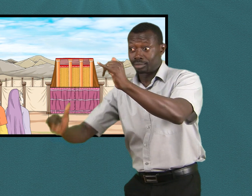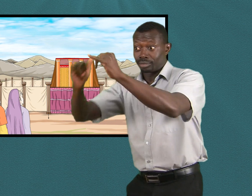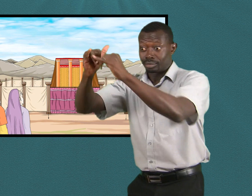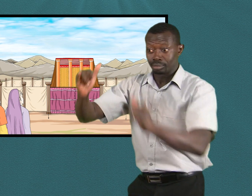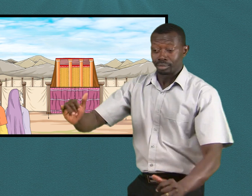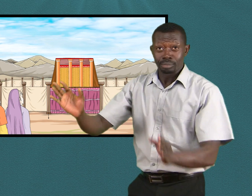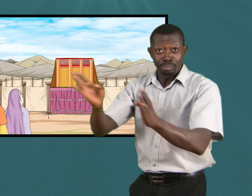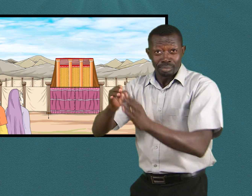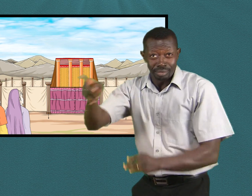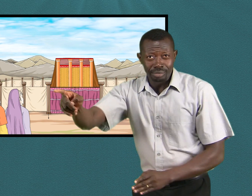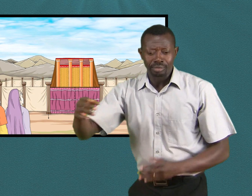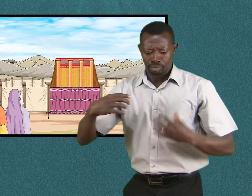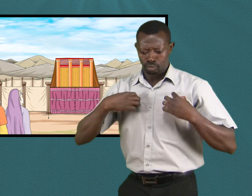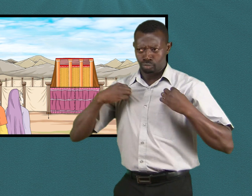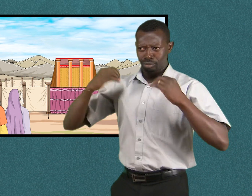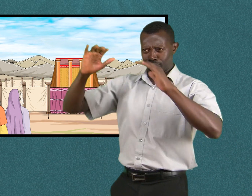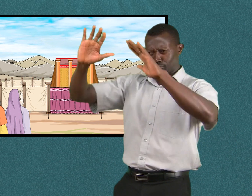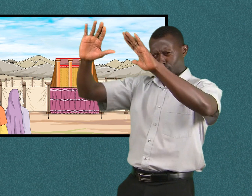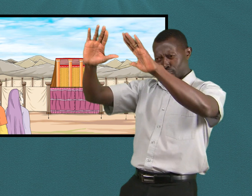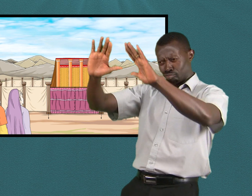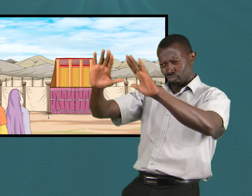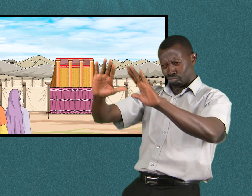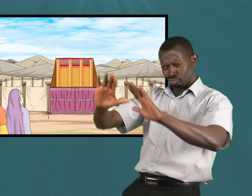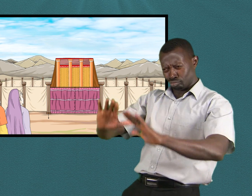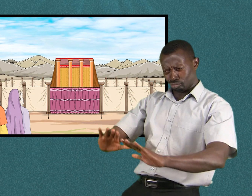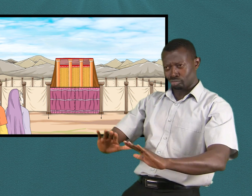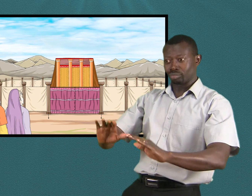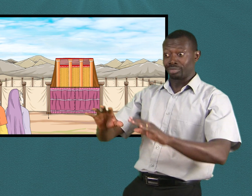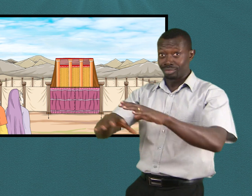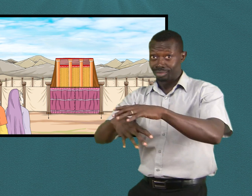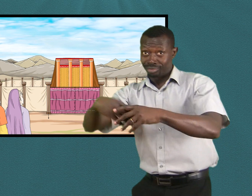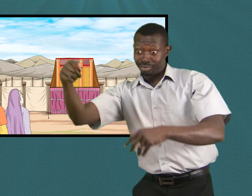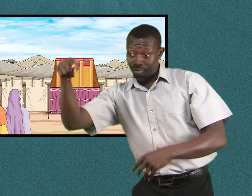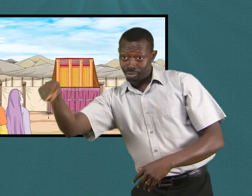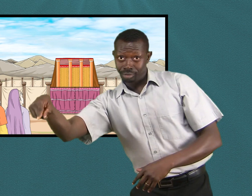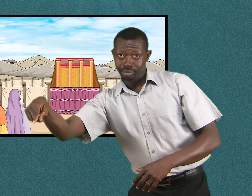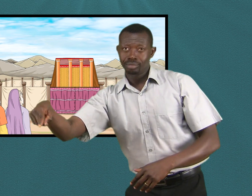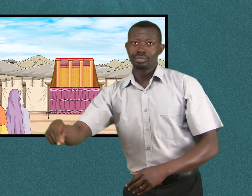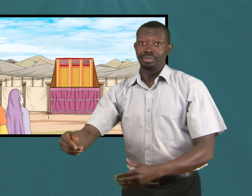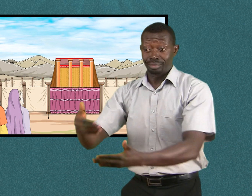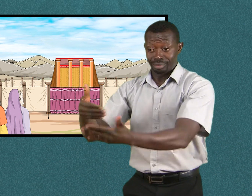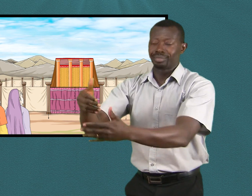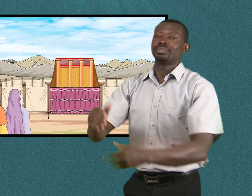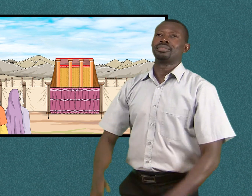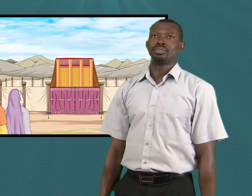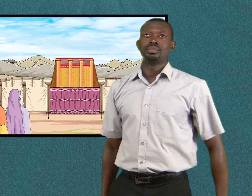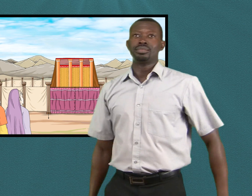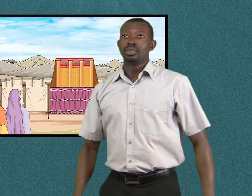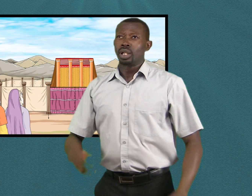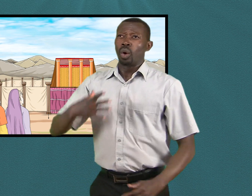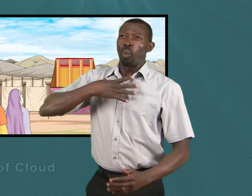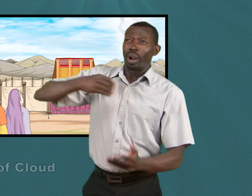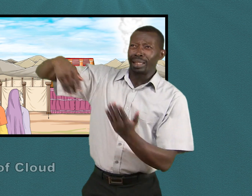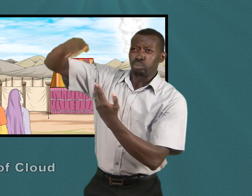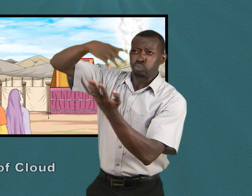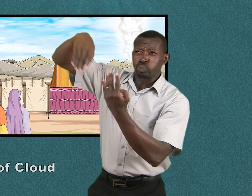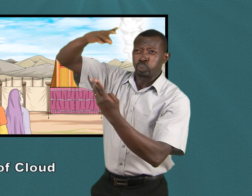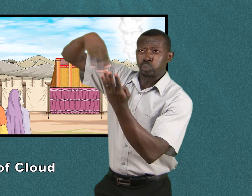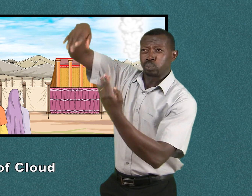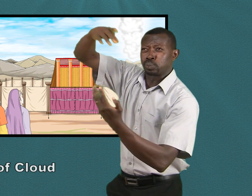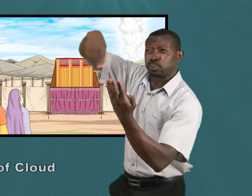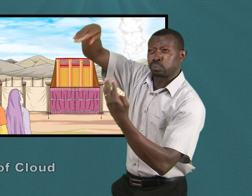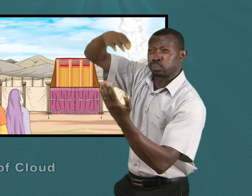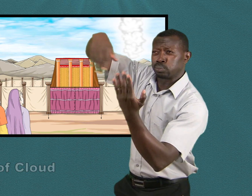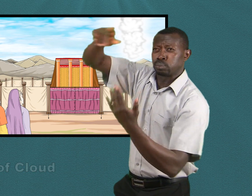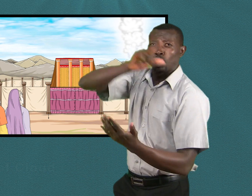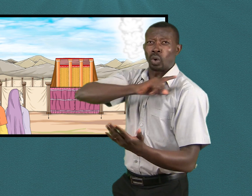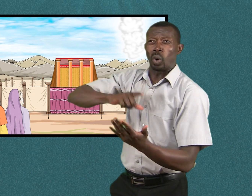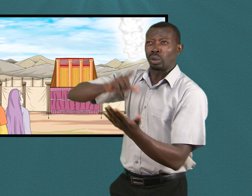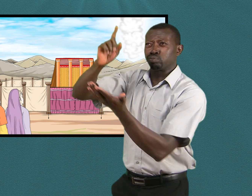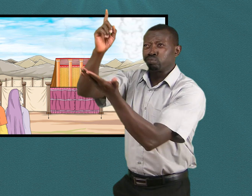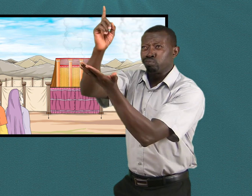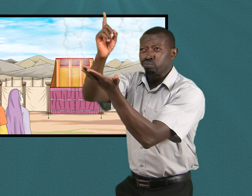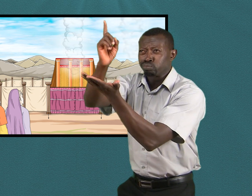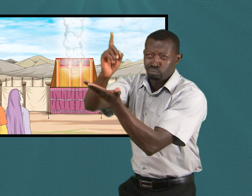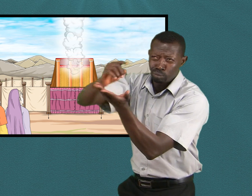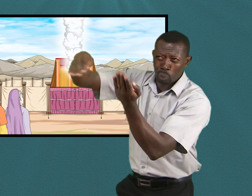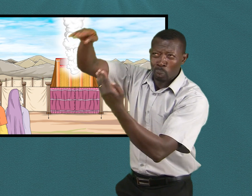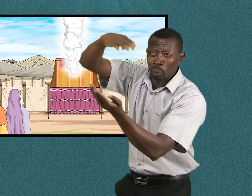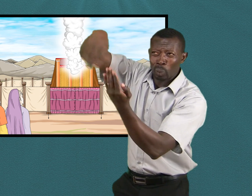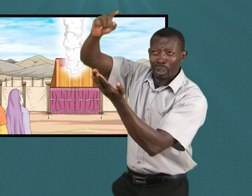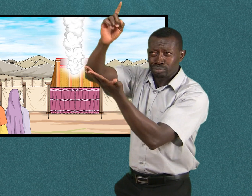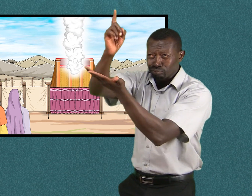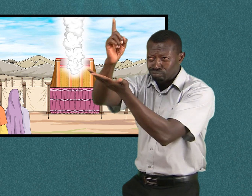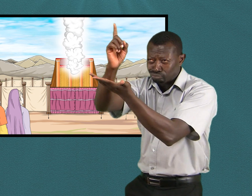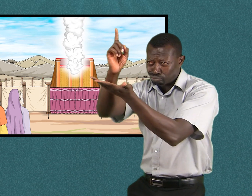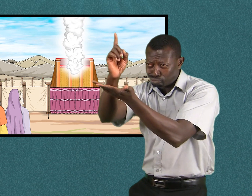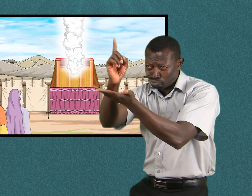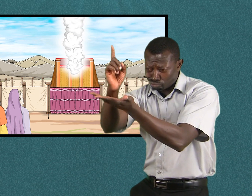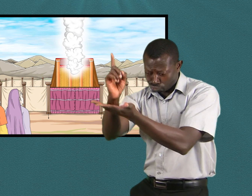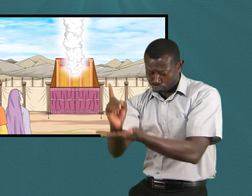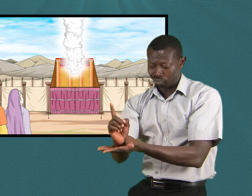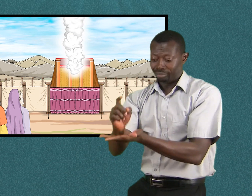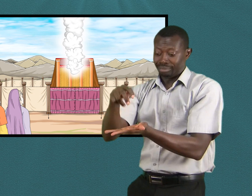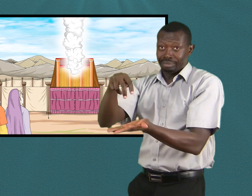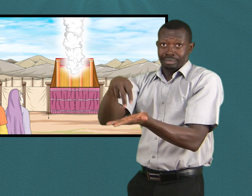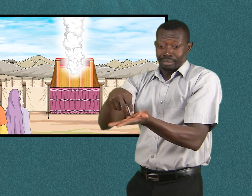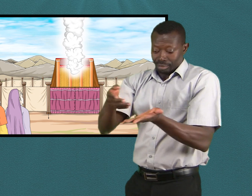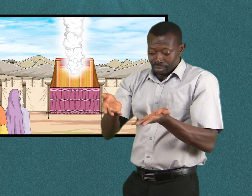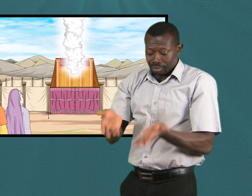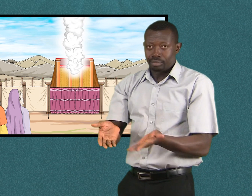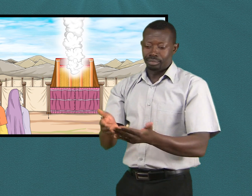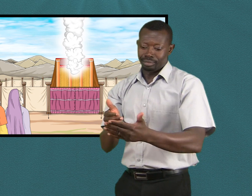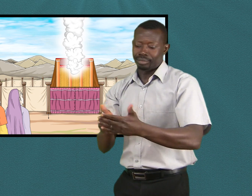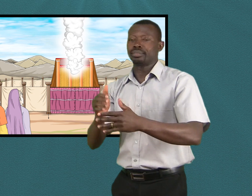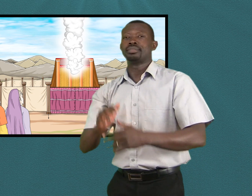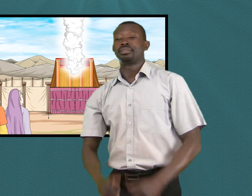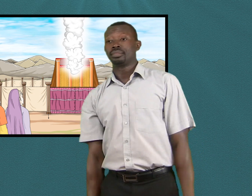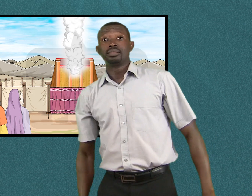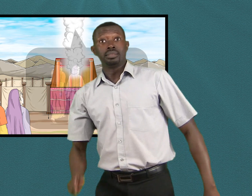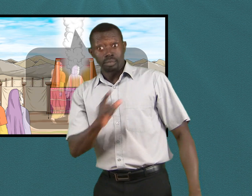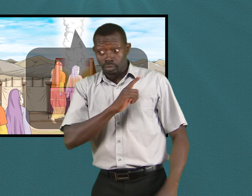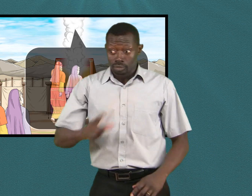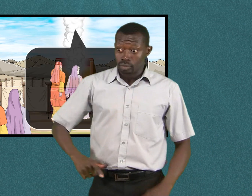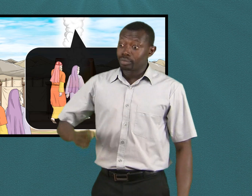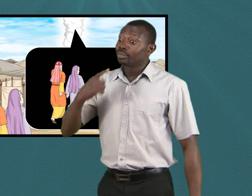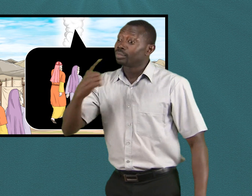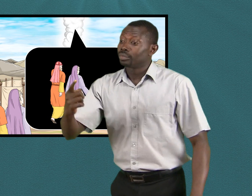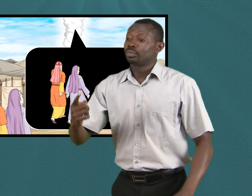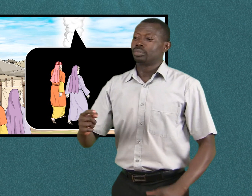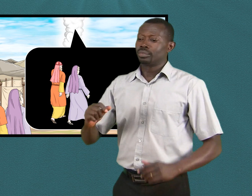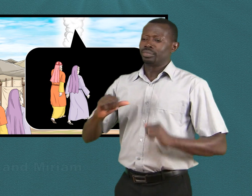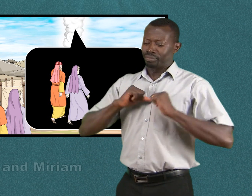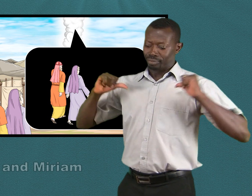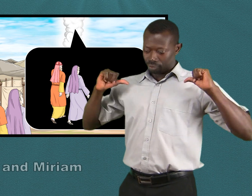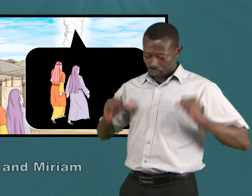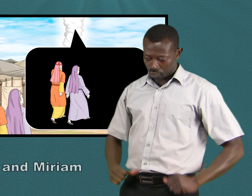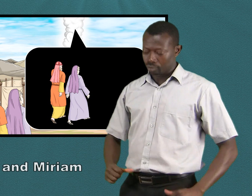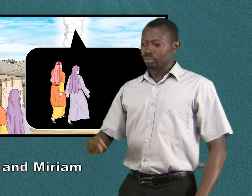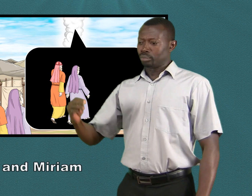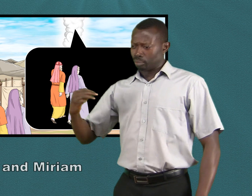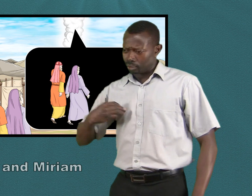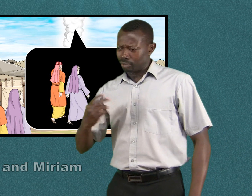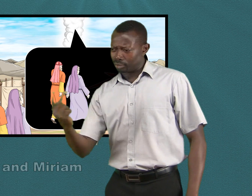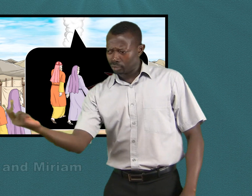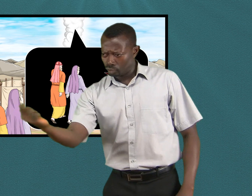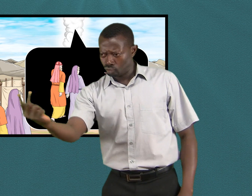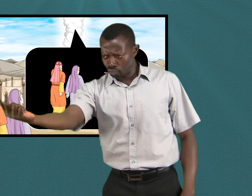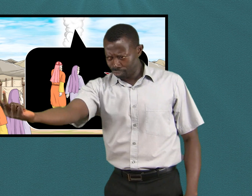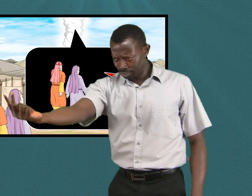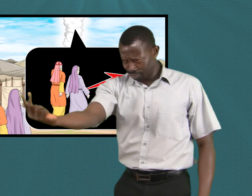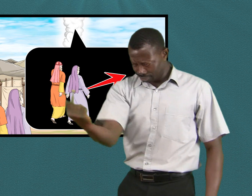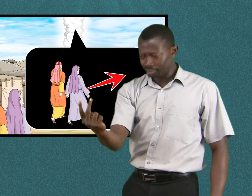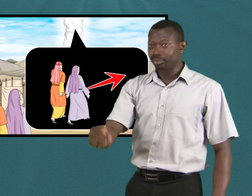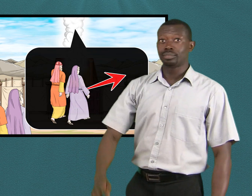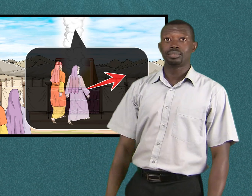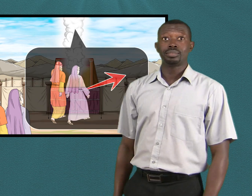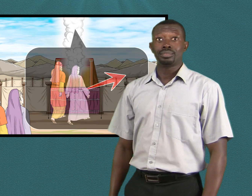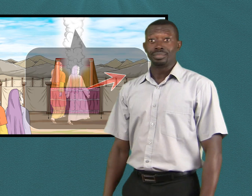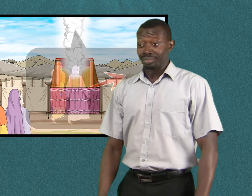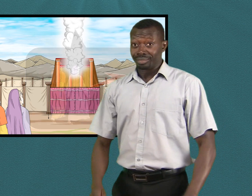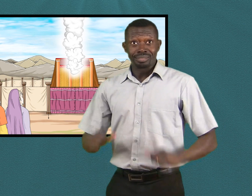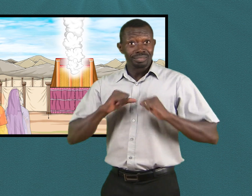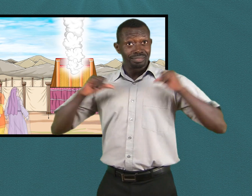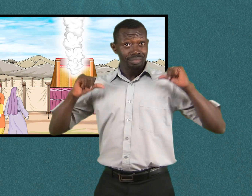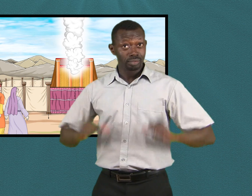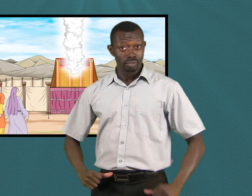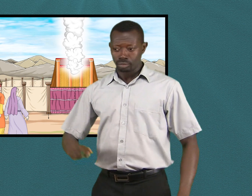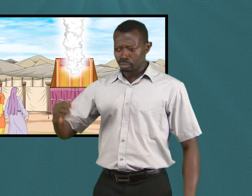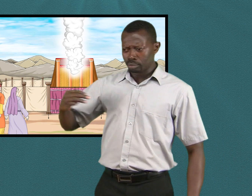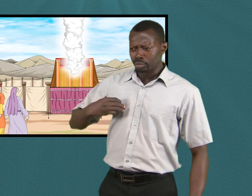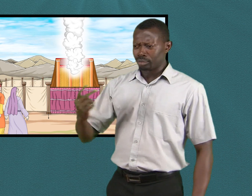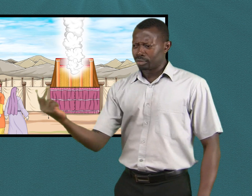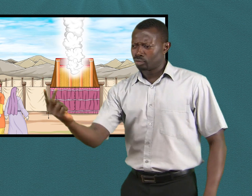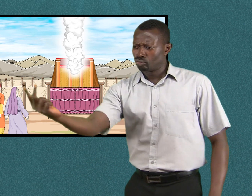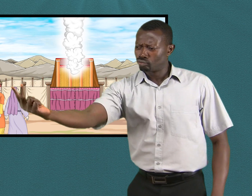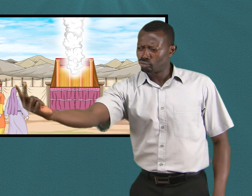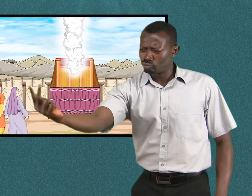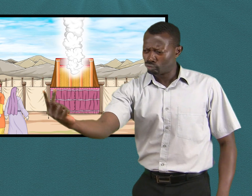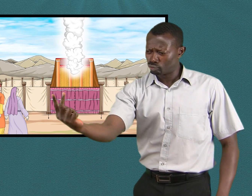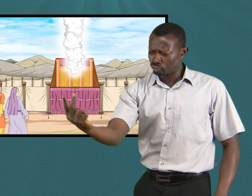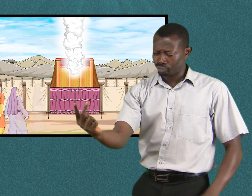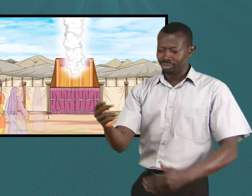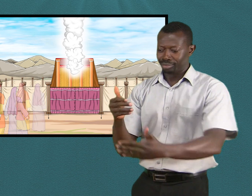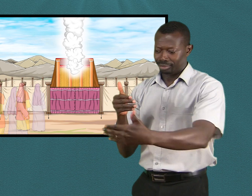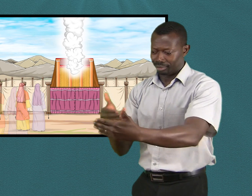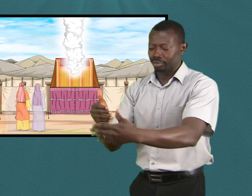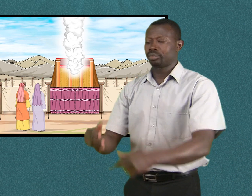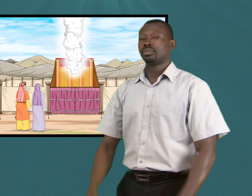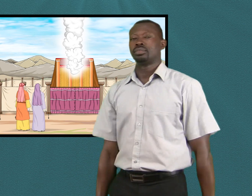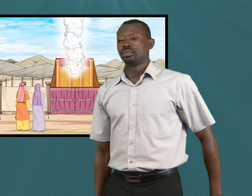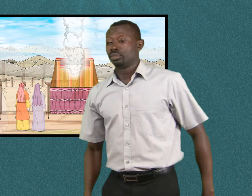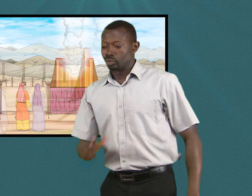So the three went out, and the LORD came down in a pillar of cloud, stood at the entrance to the Tent, and summoned Aaron and Miriam.